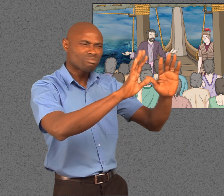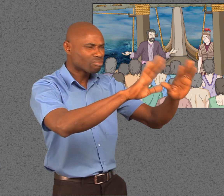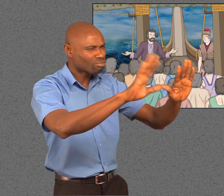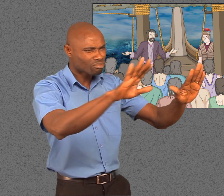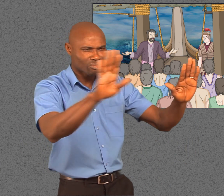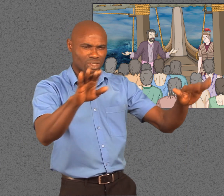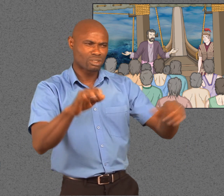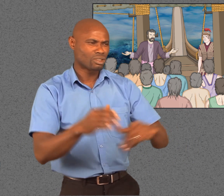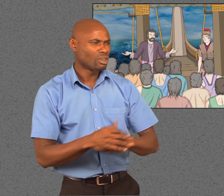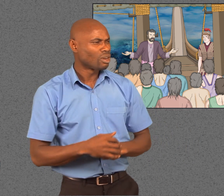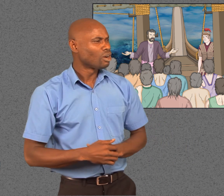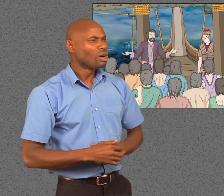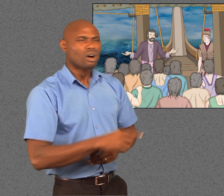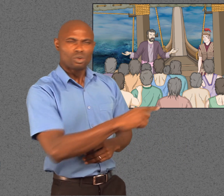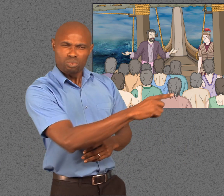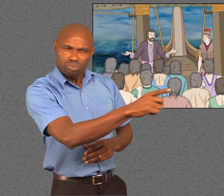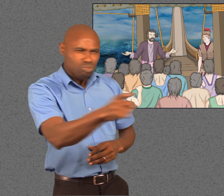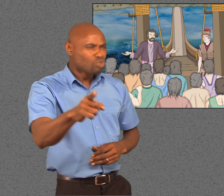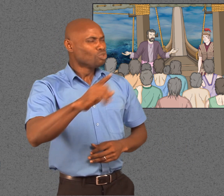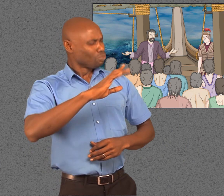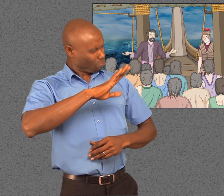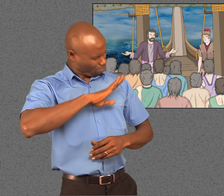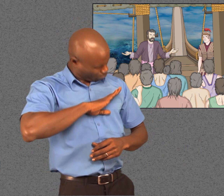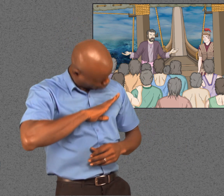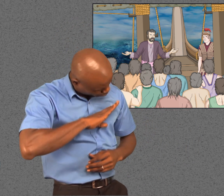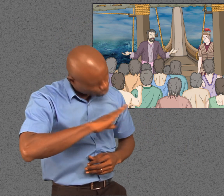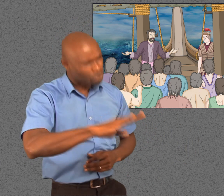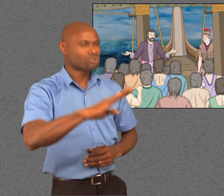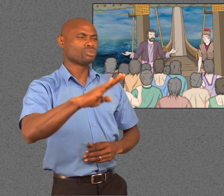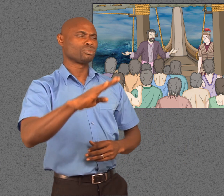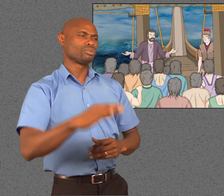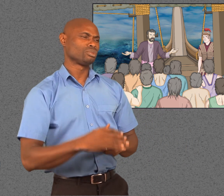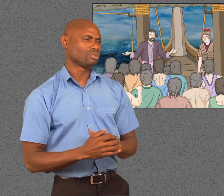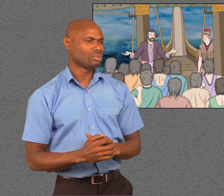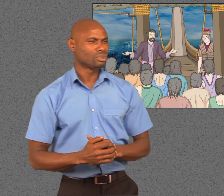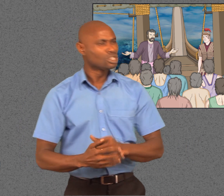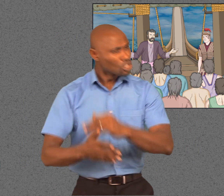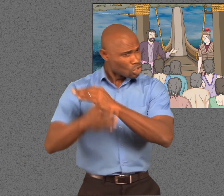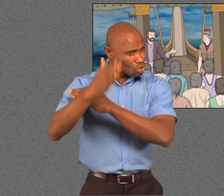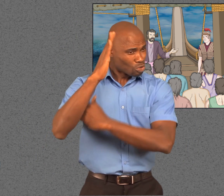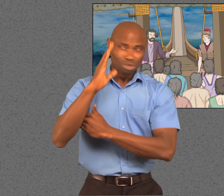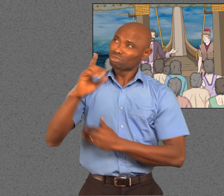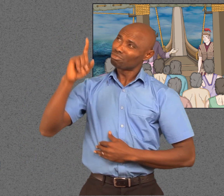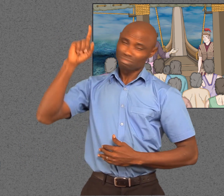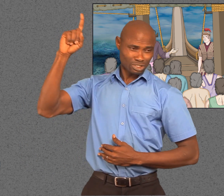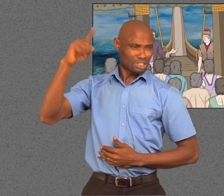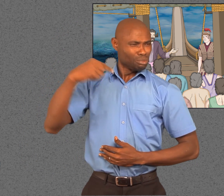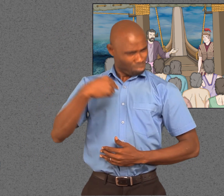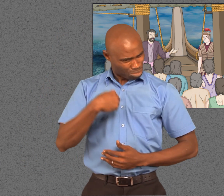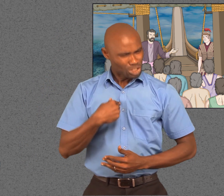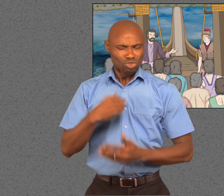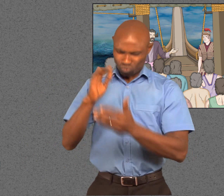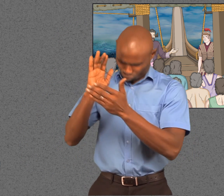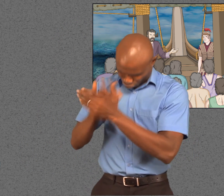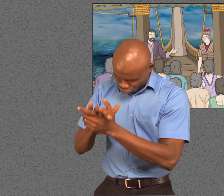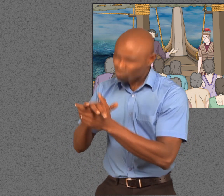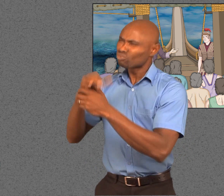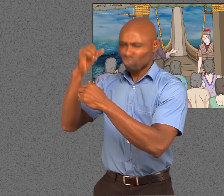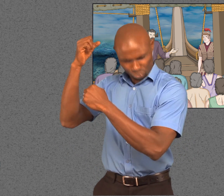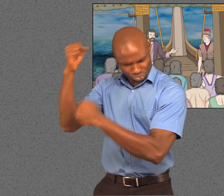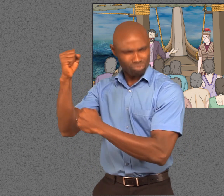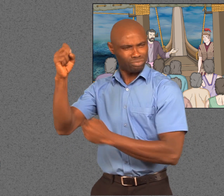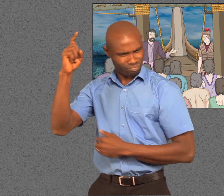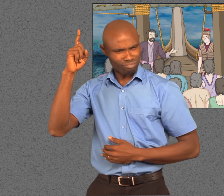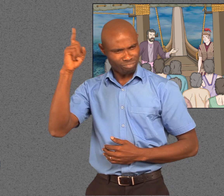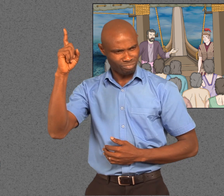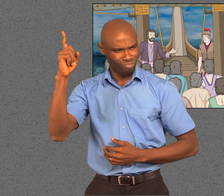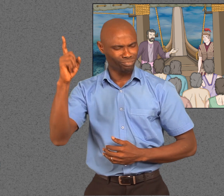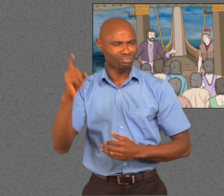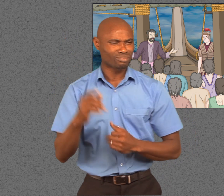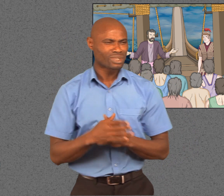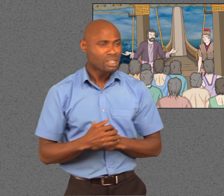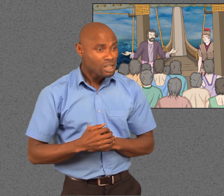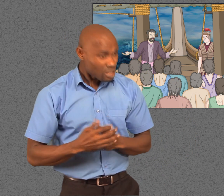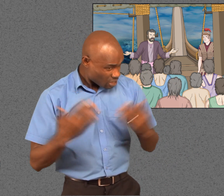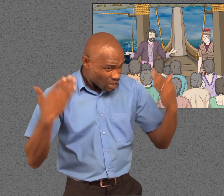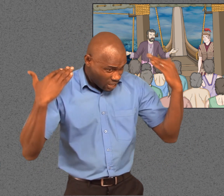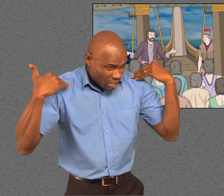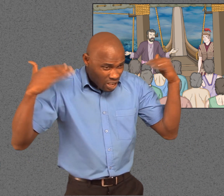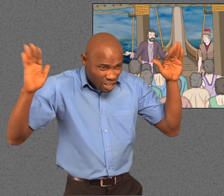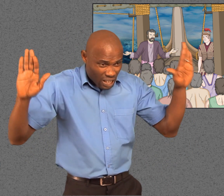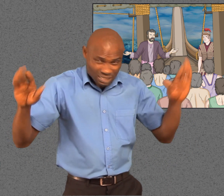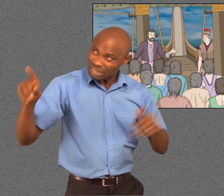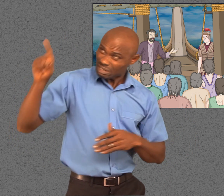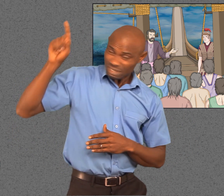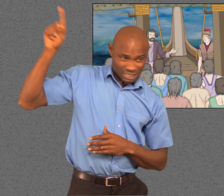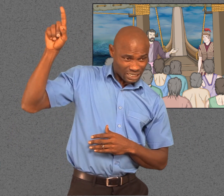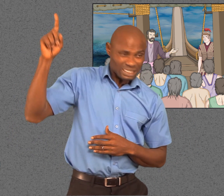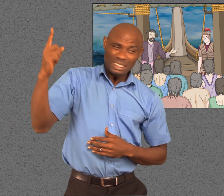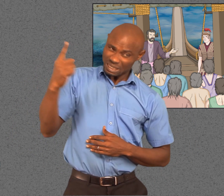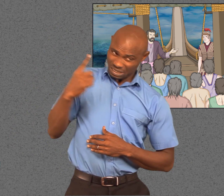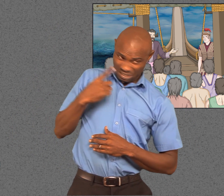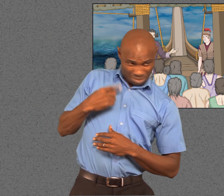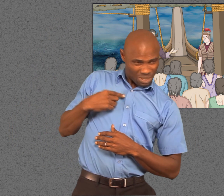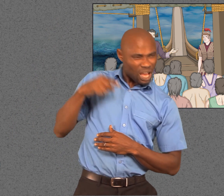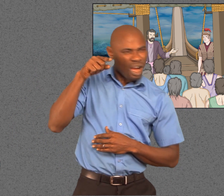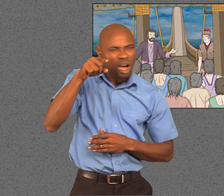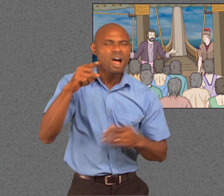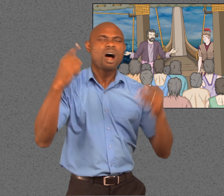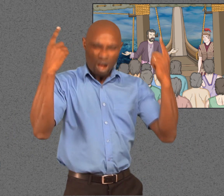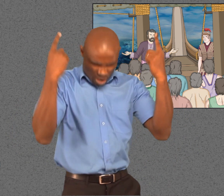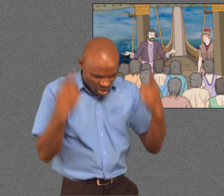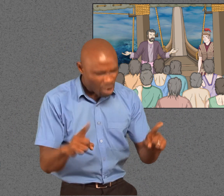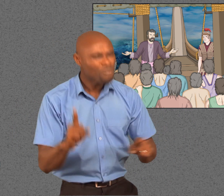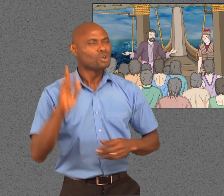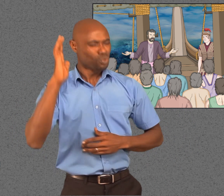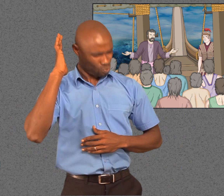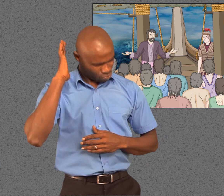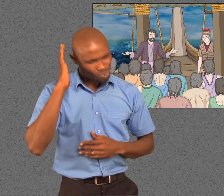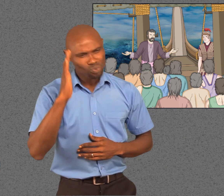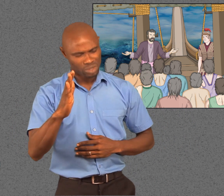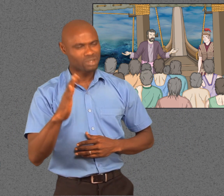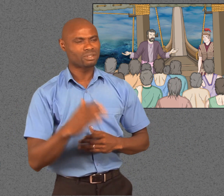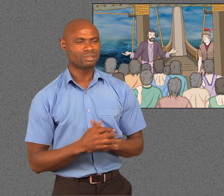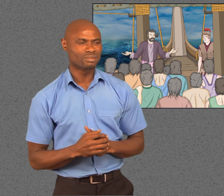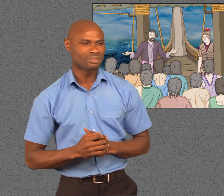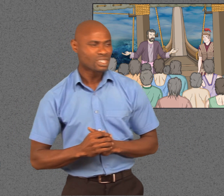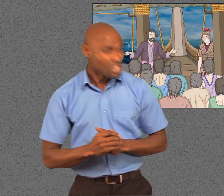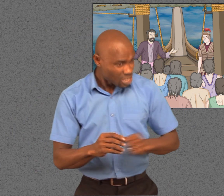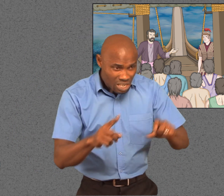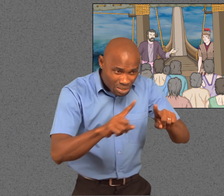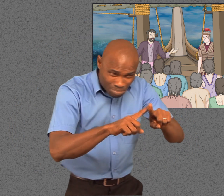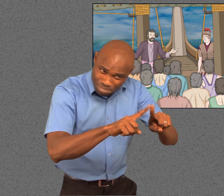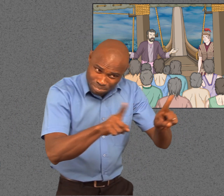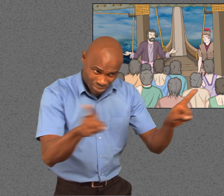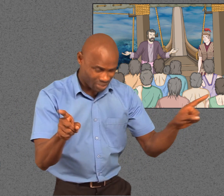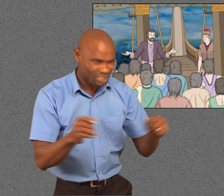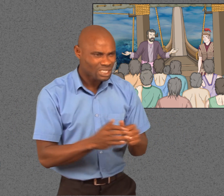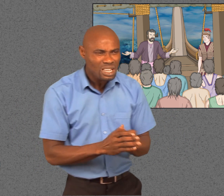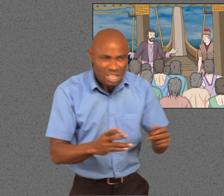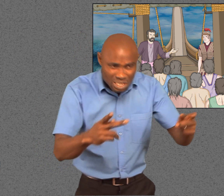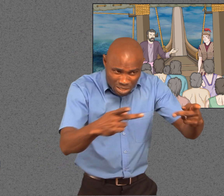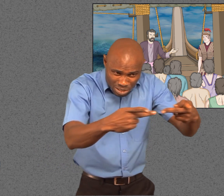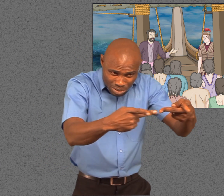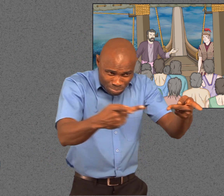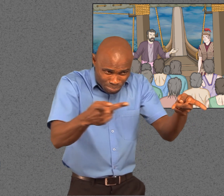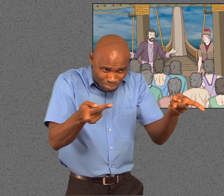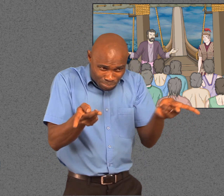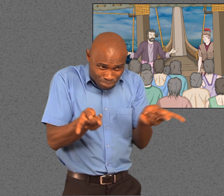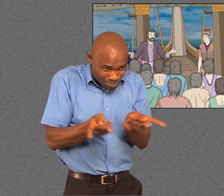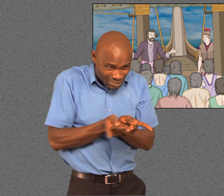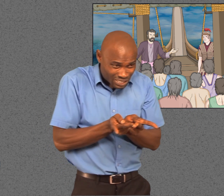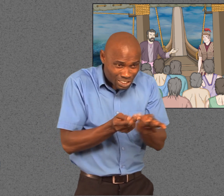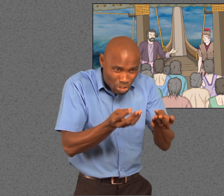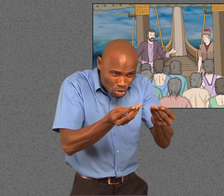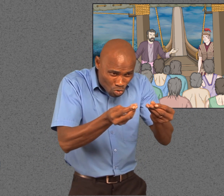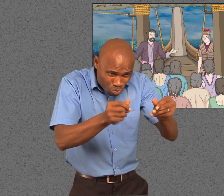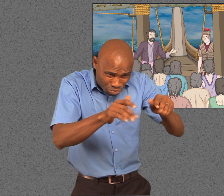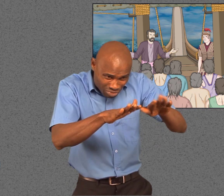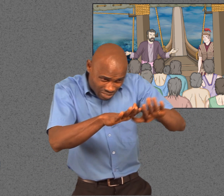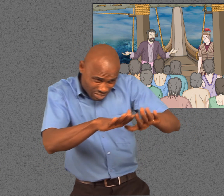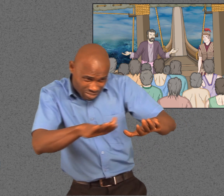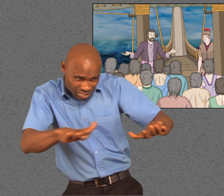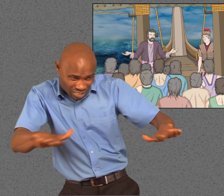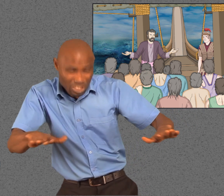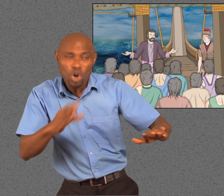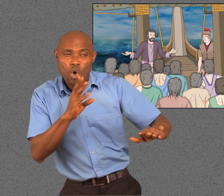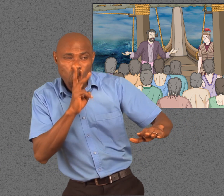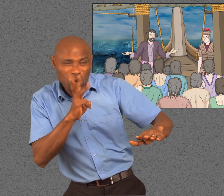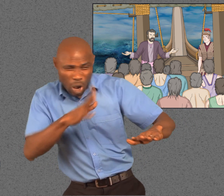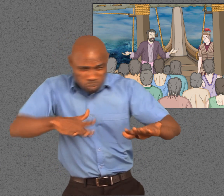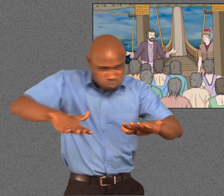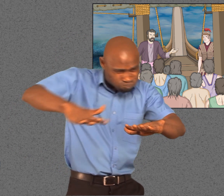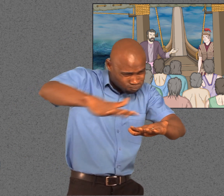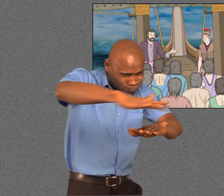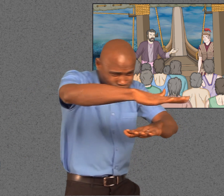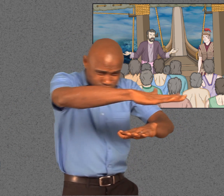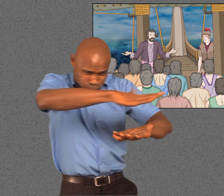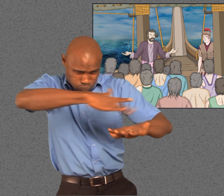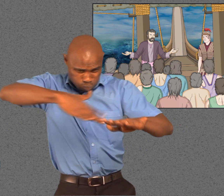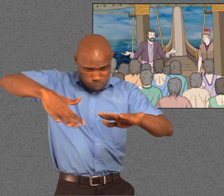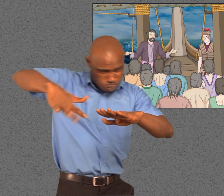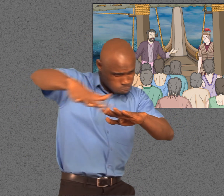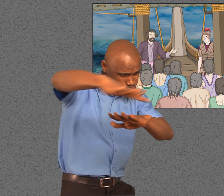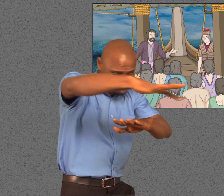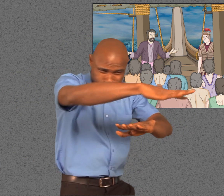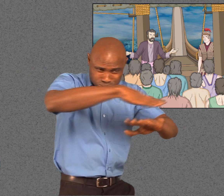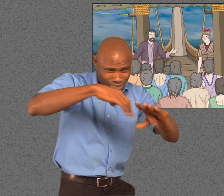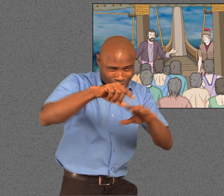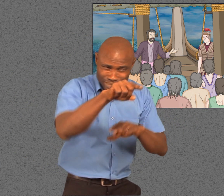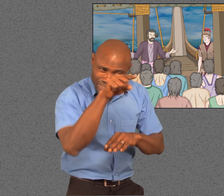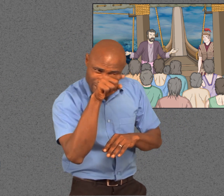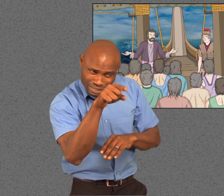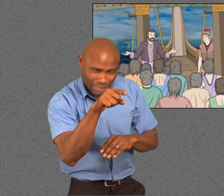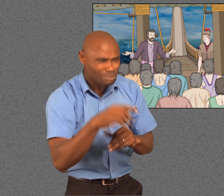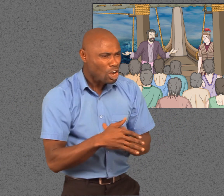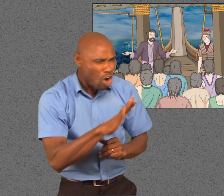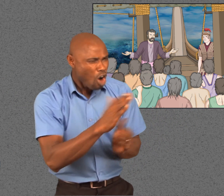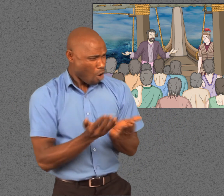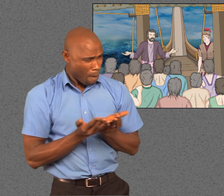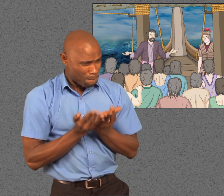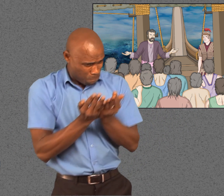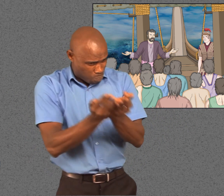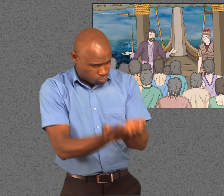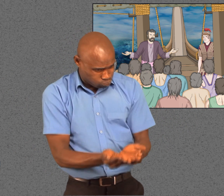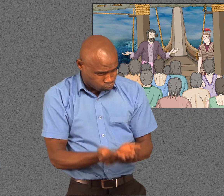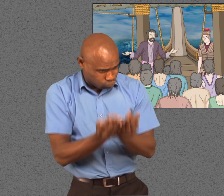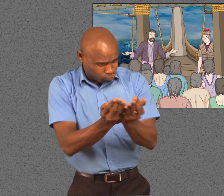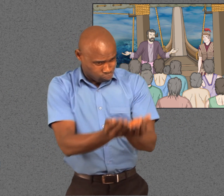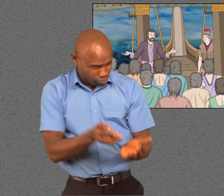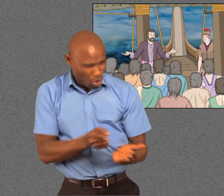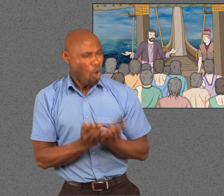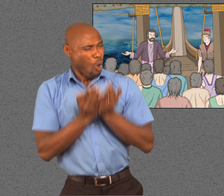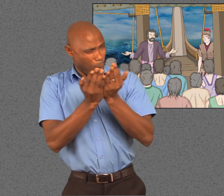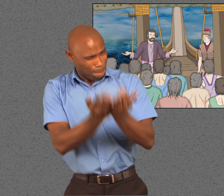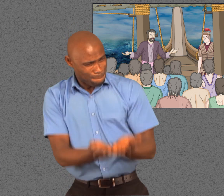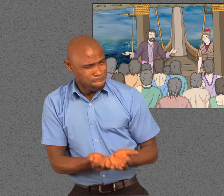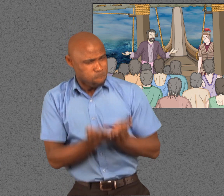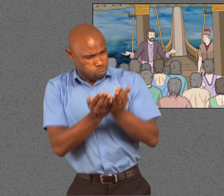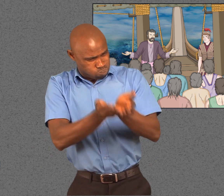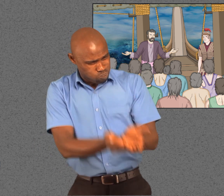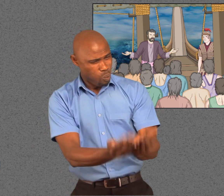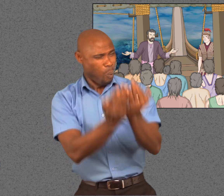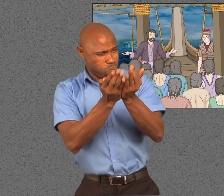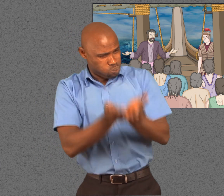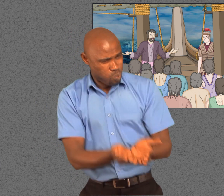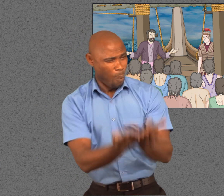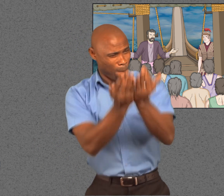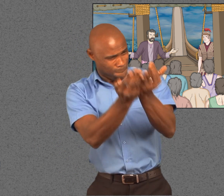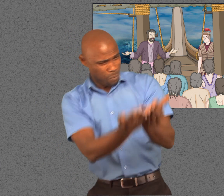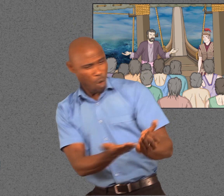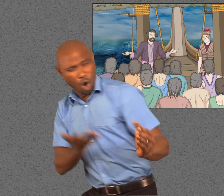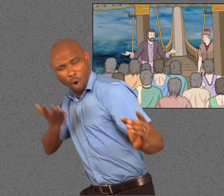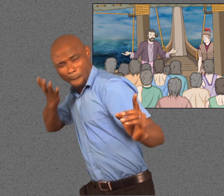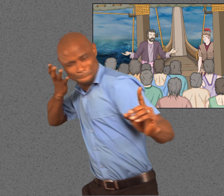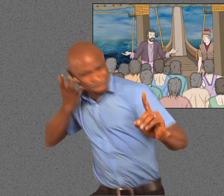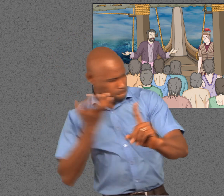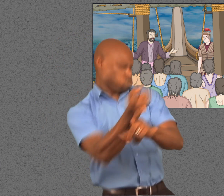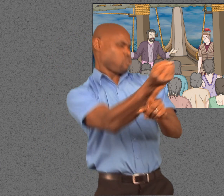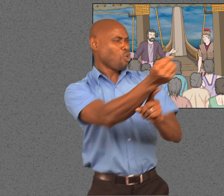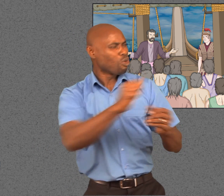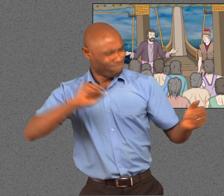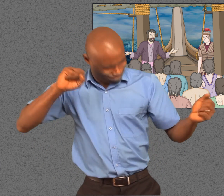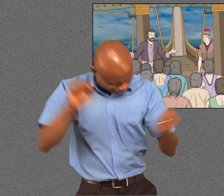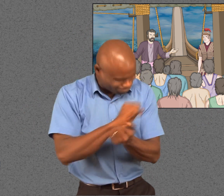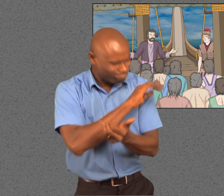So take courage, men, for I believe God that it will happen just as He told me.